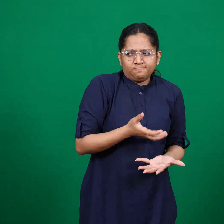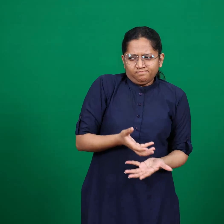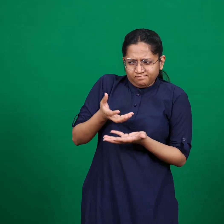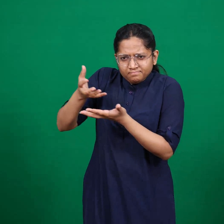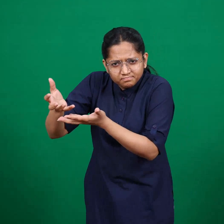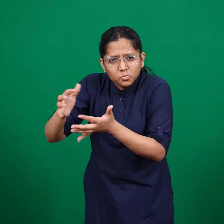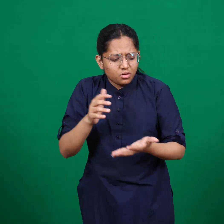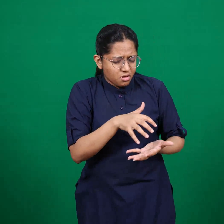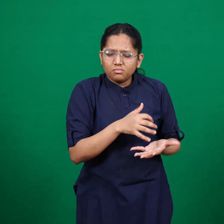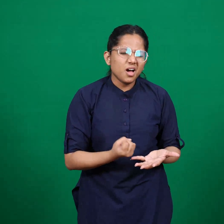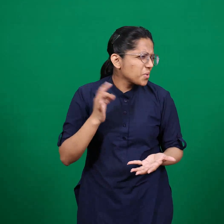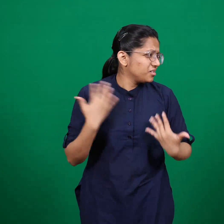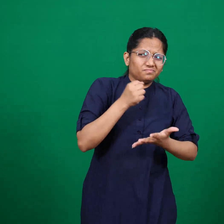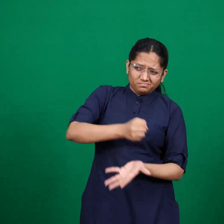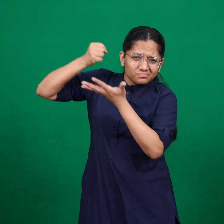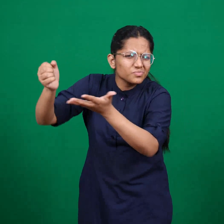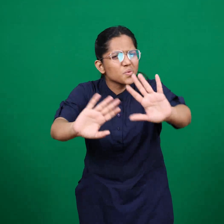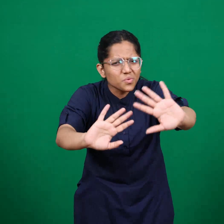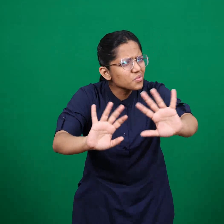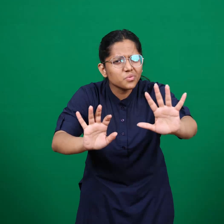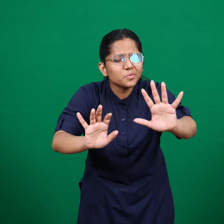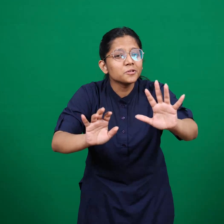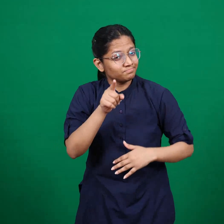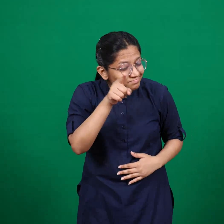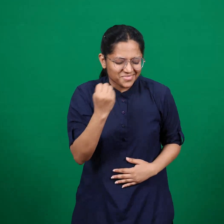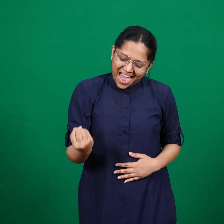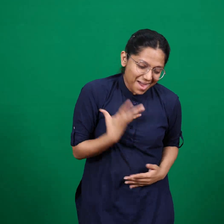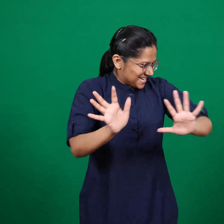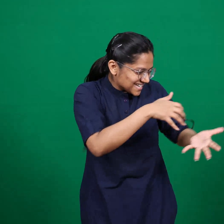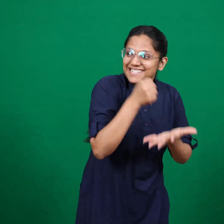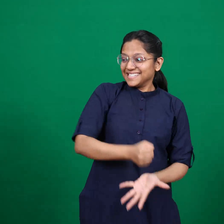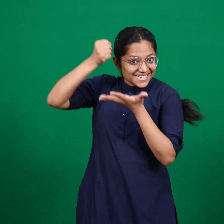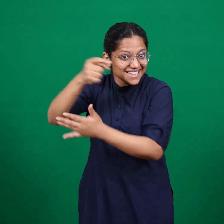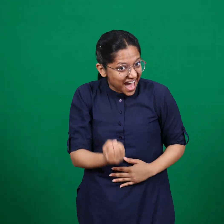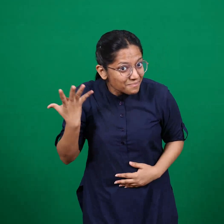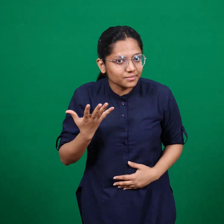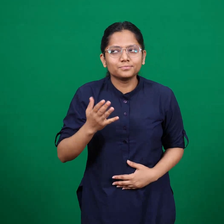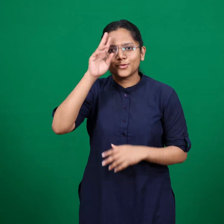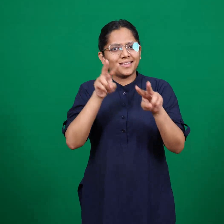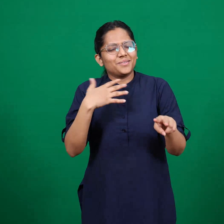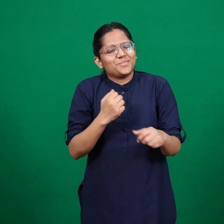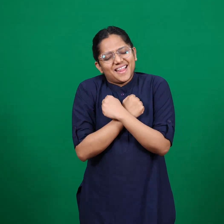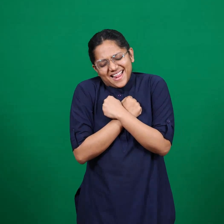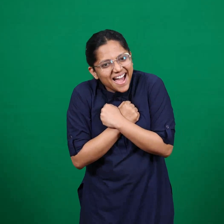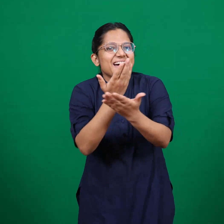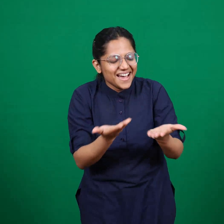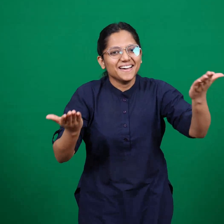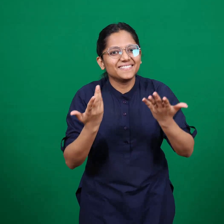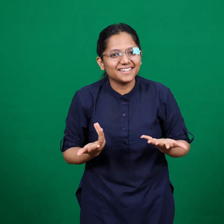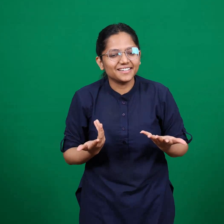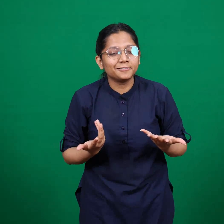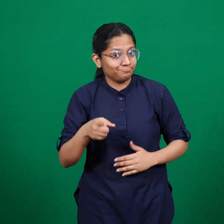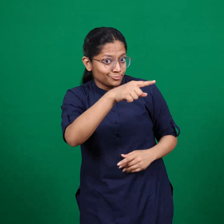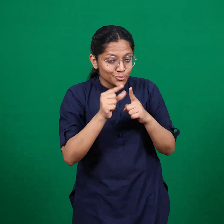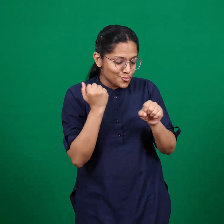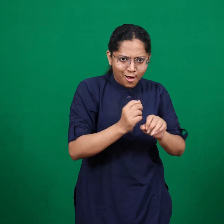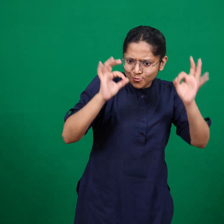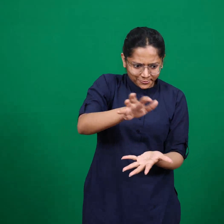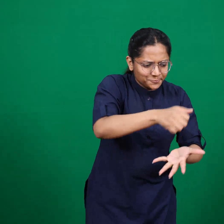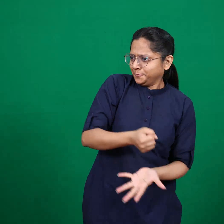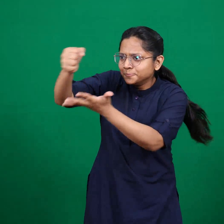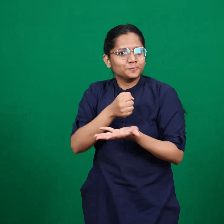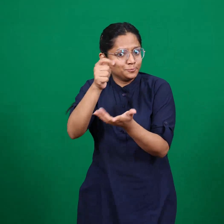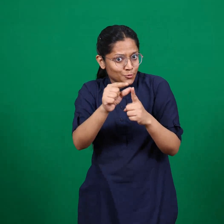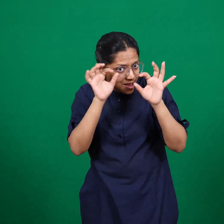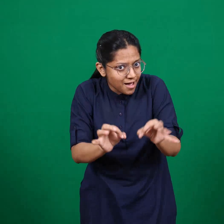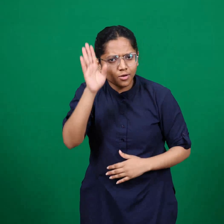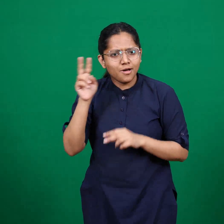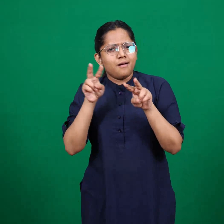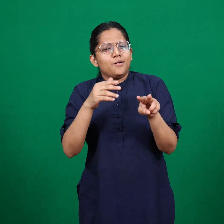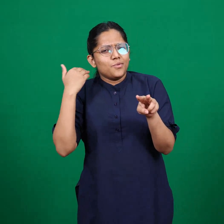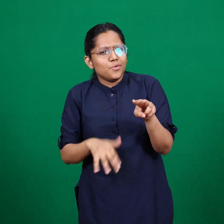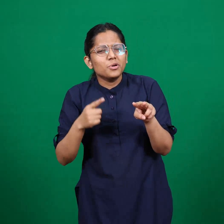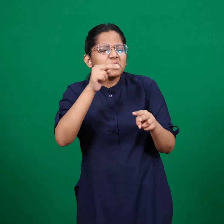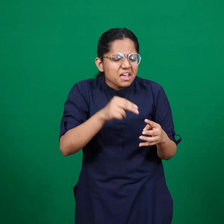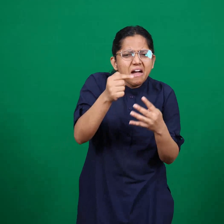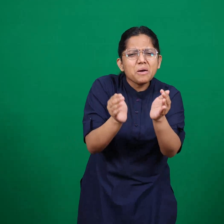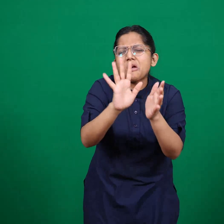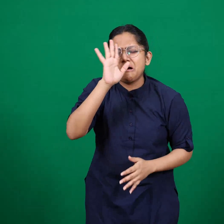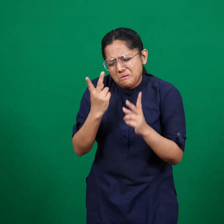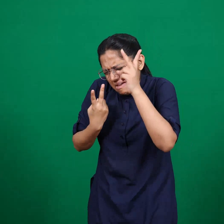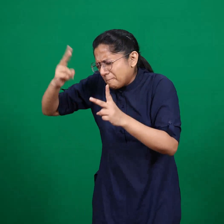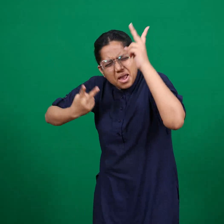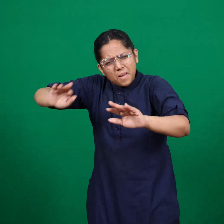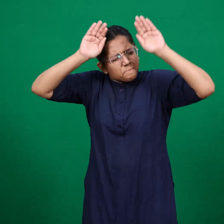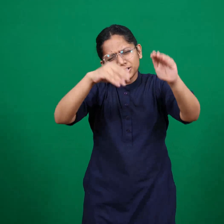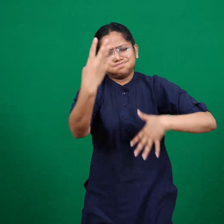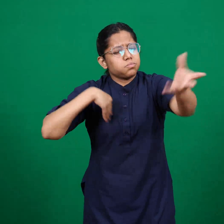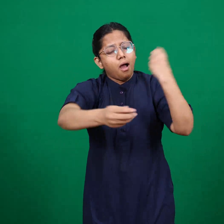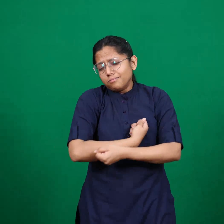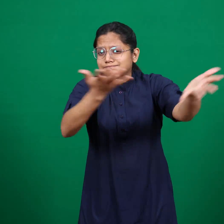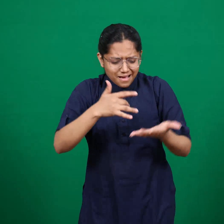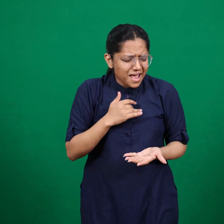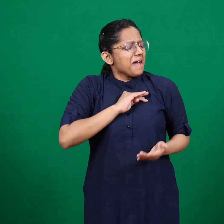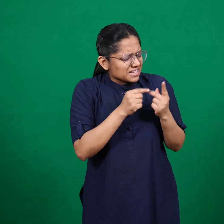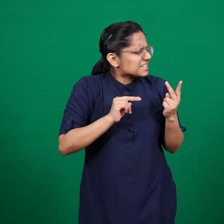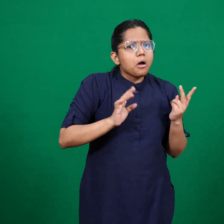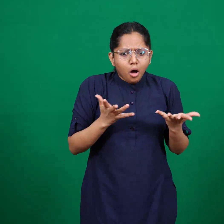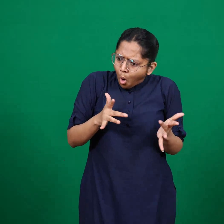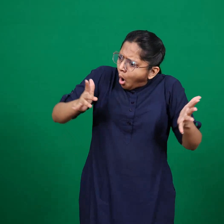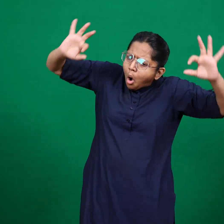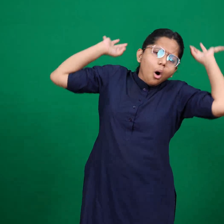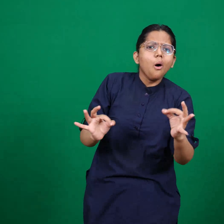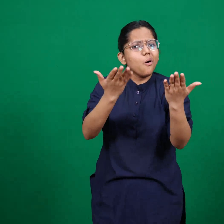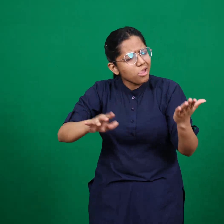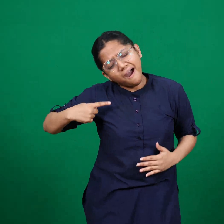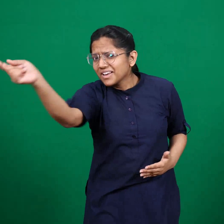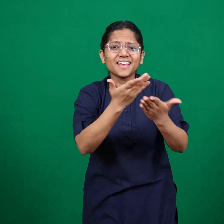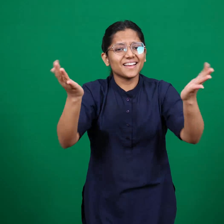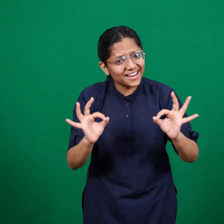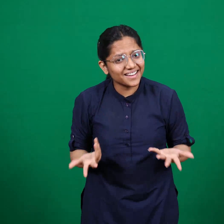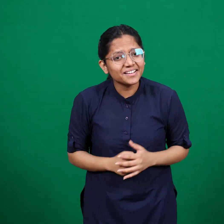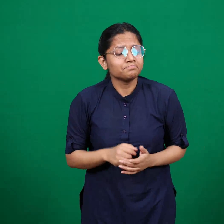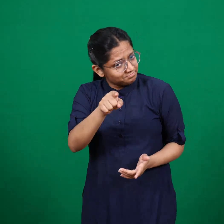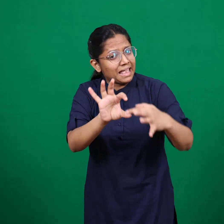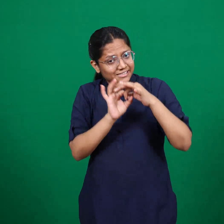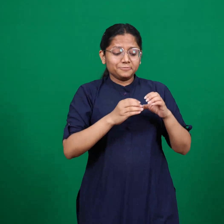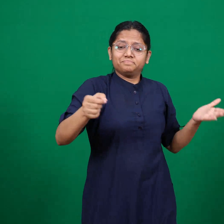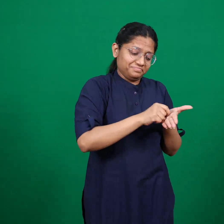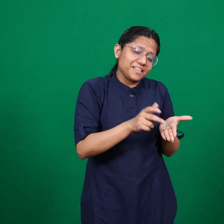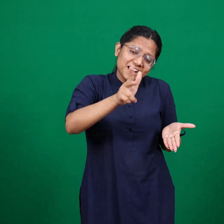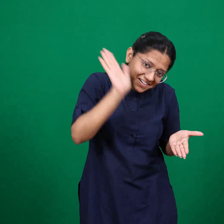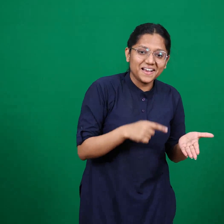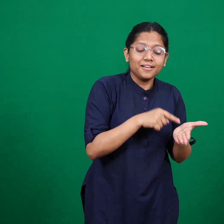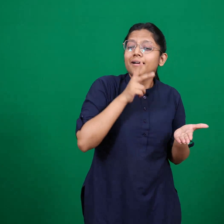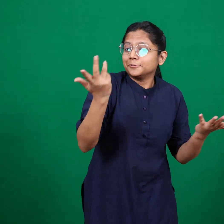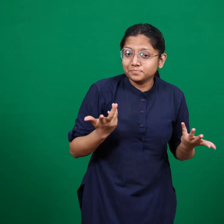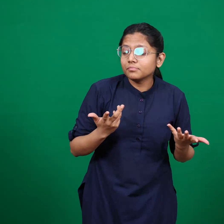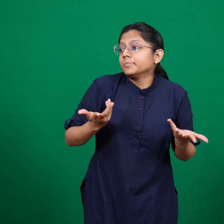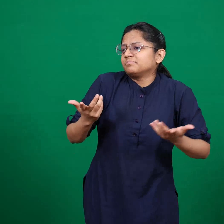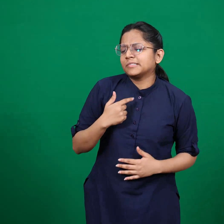And God is able to make all grace abound to you, so that in all things, at all times, having all that you need, you will abound in every good work.